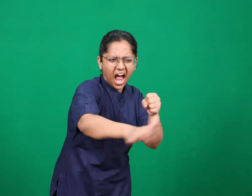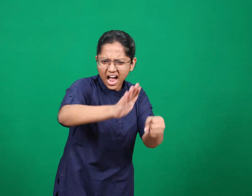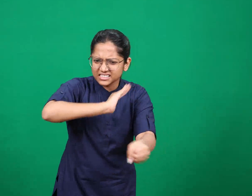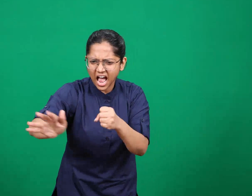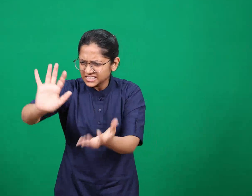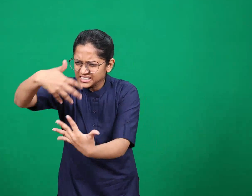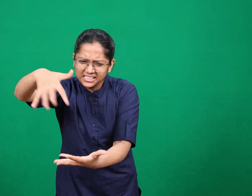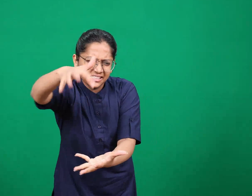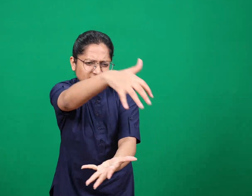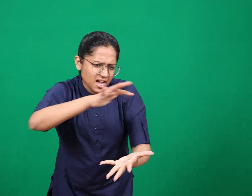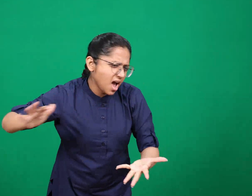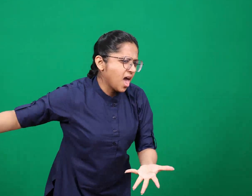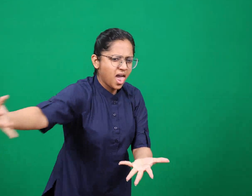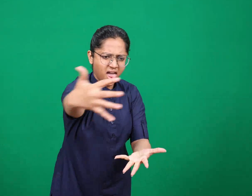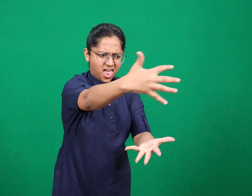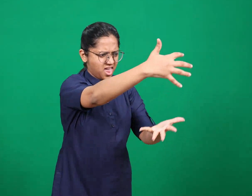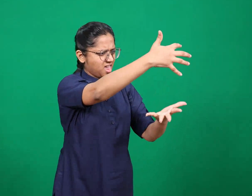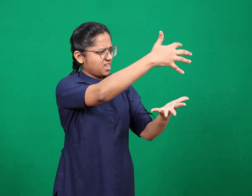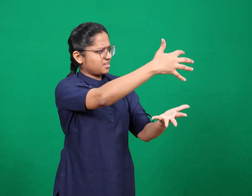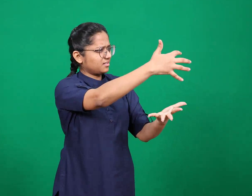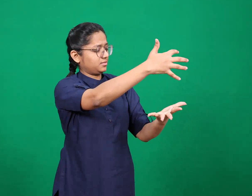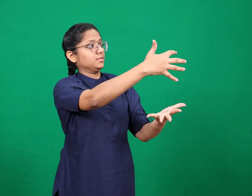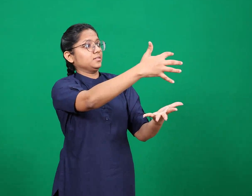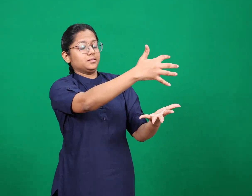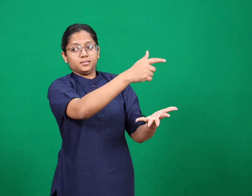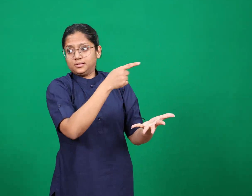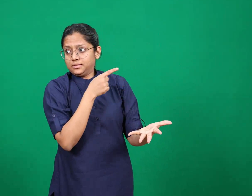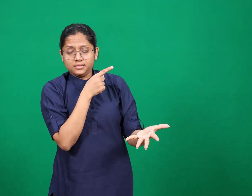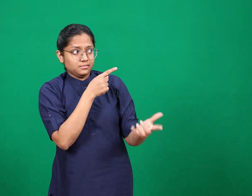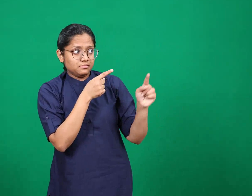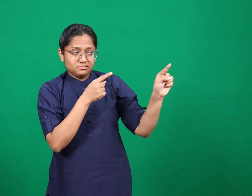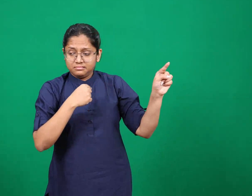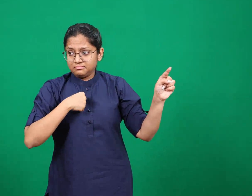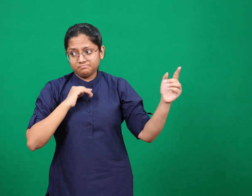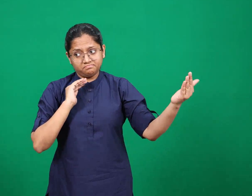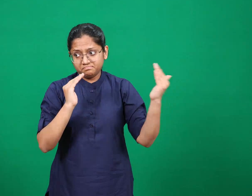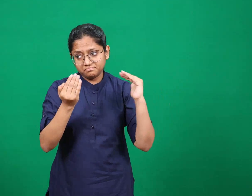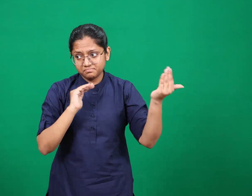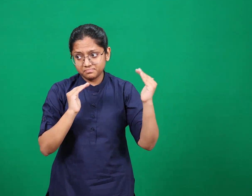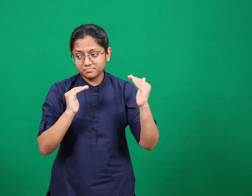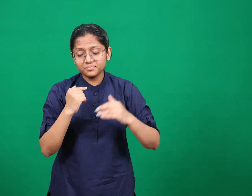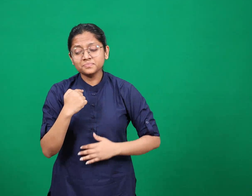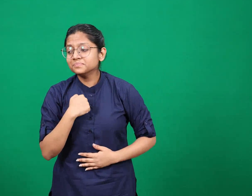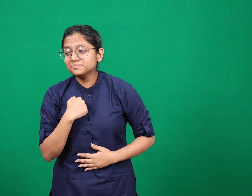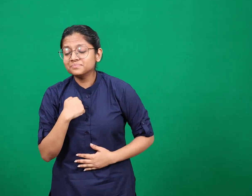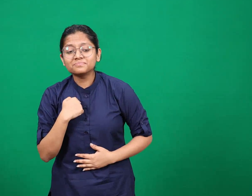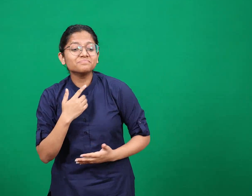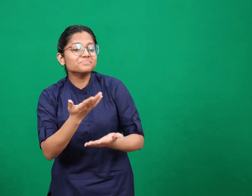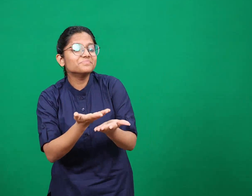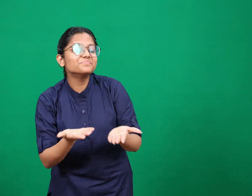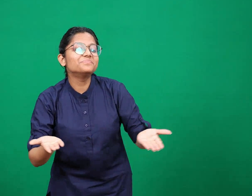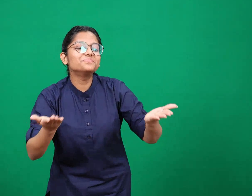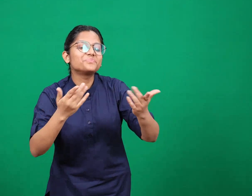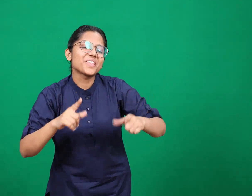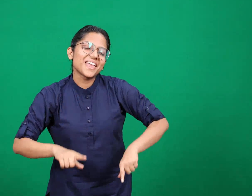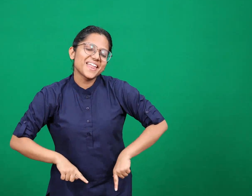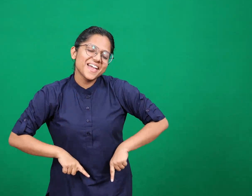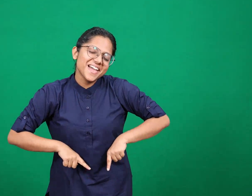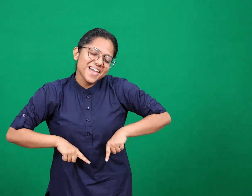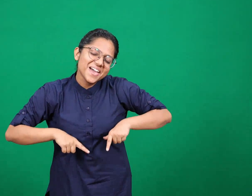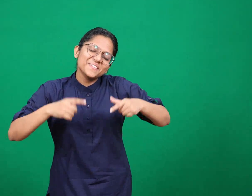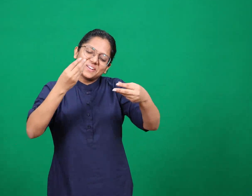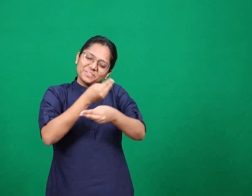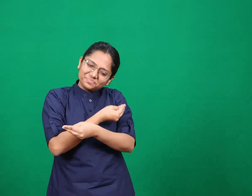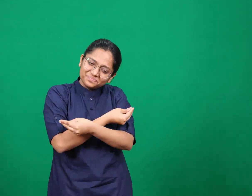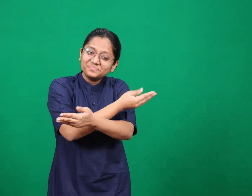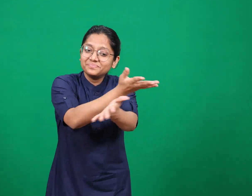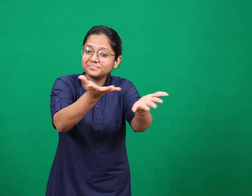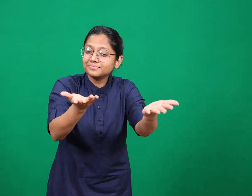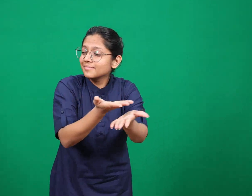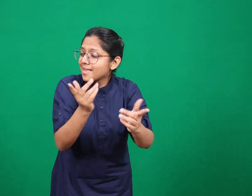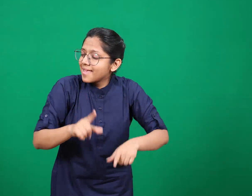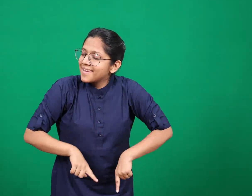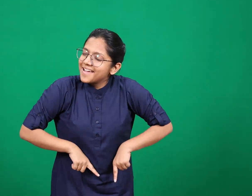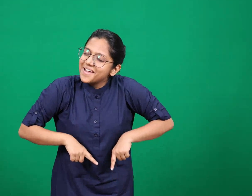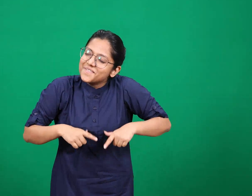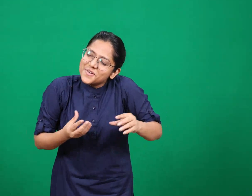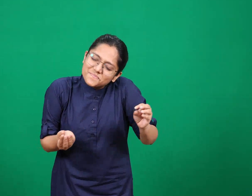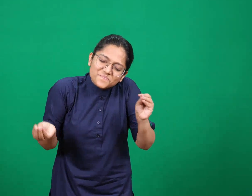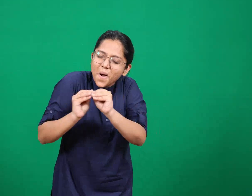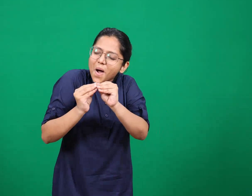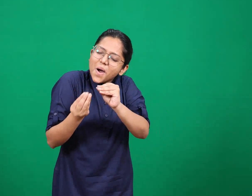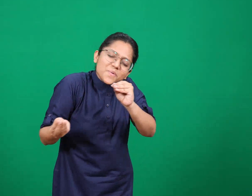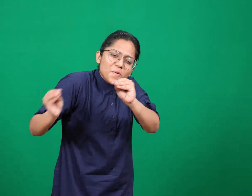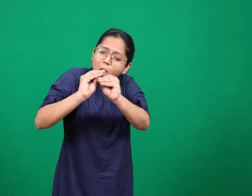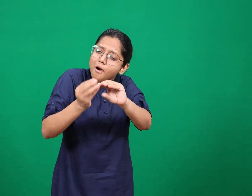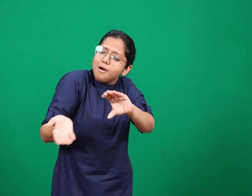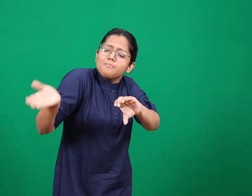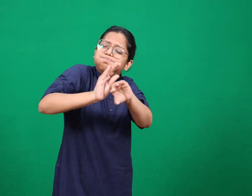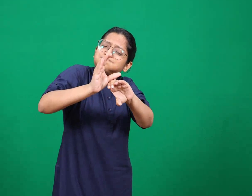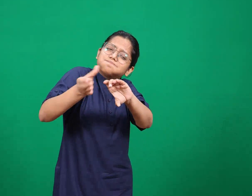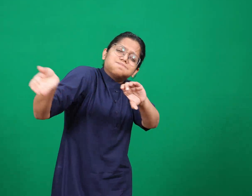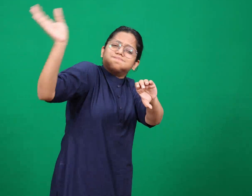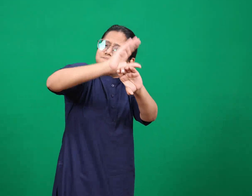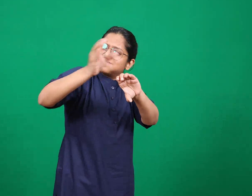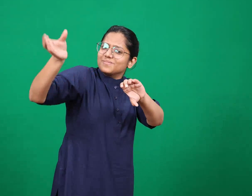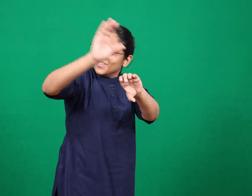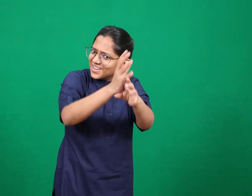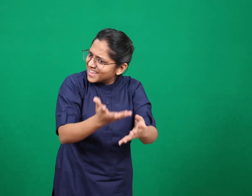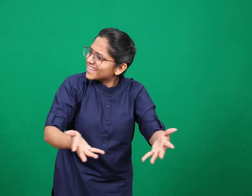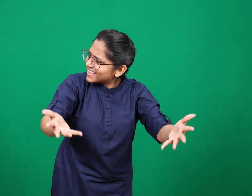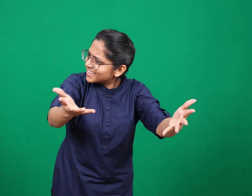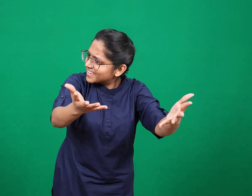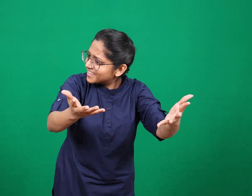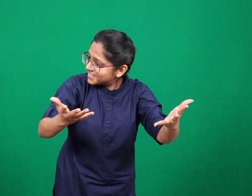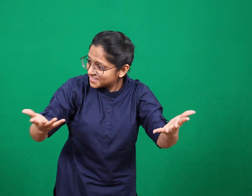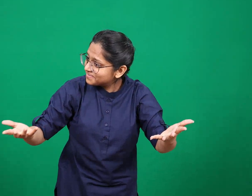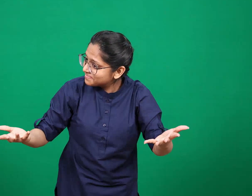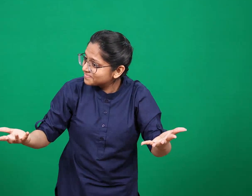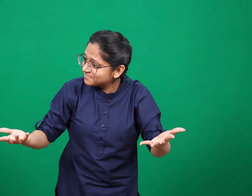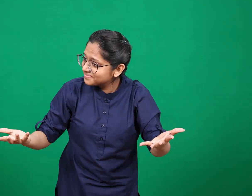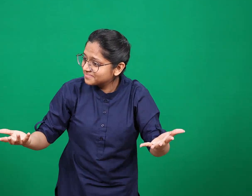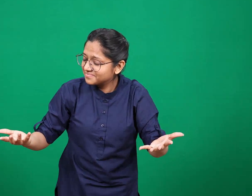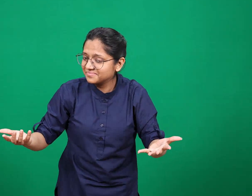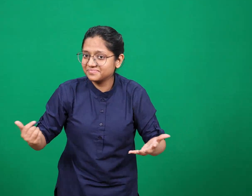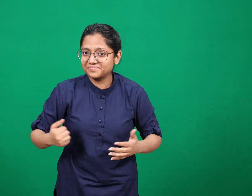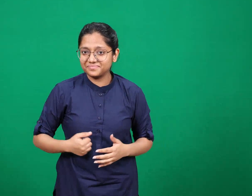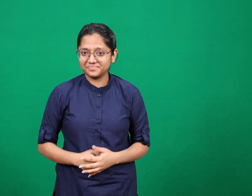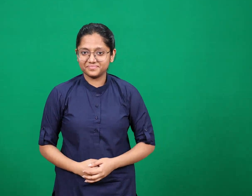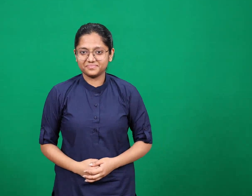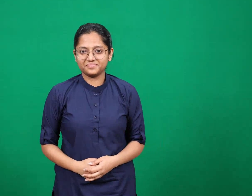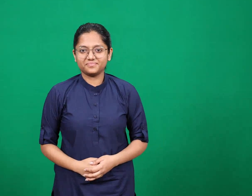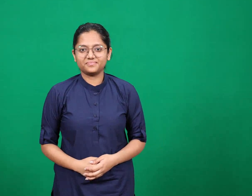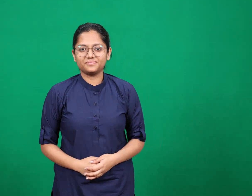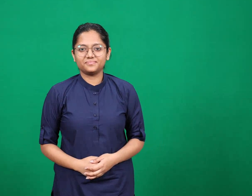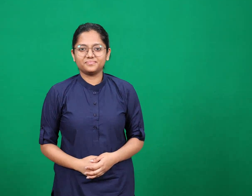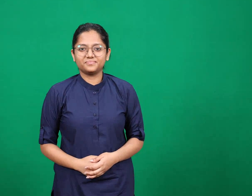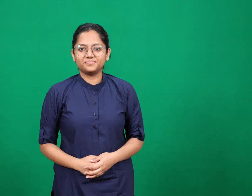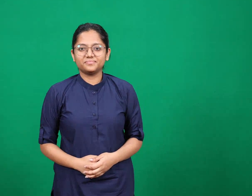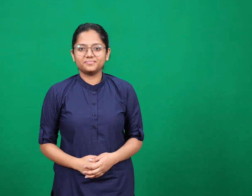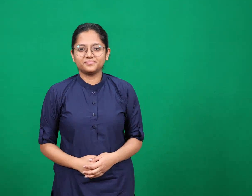I have come that they may have life, and have it in all its fullness.